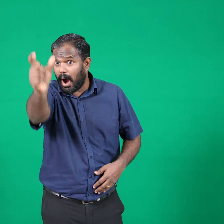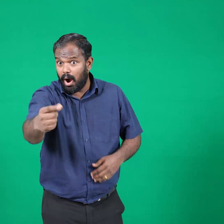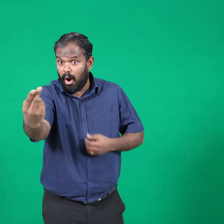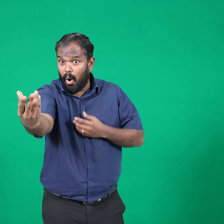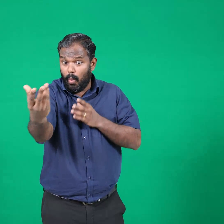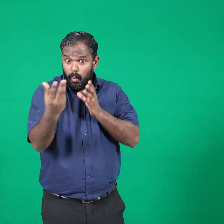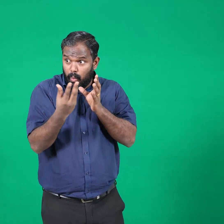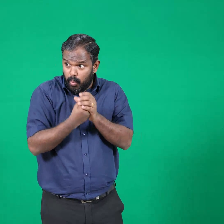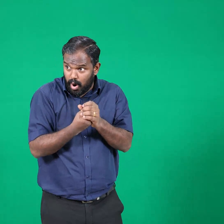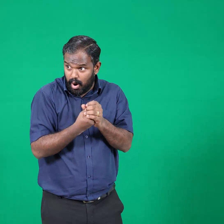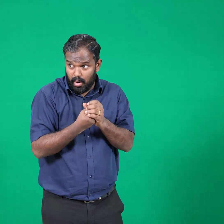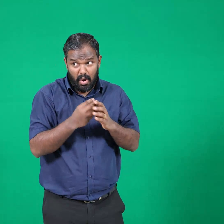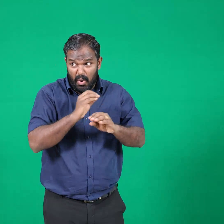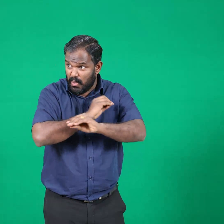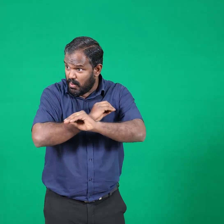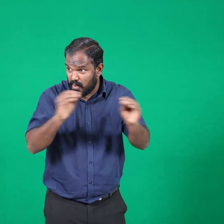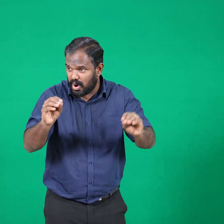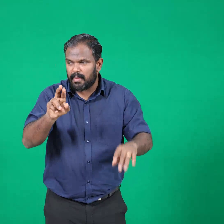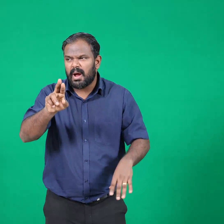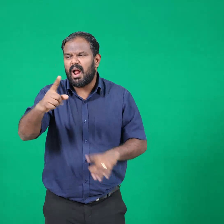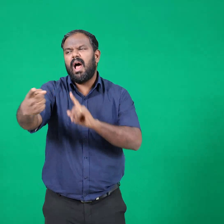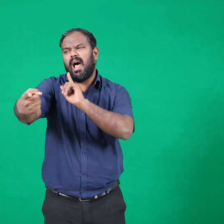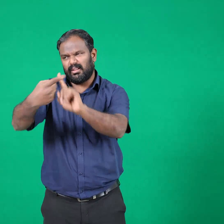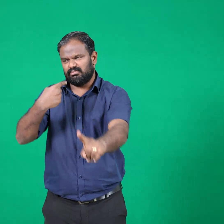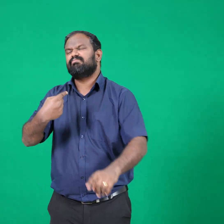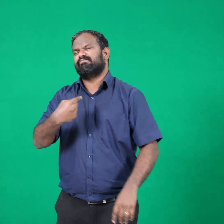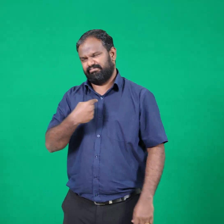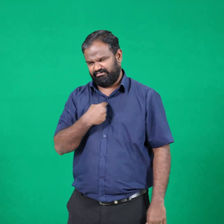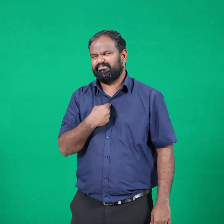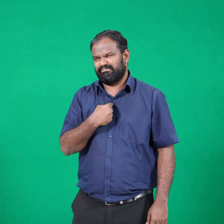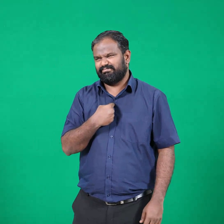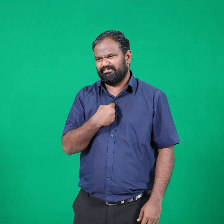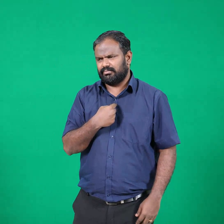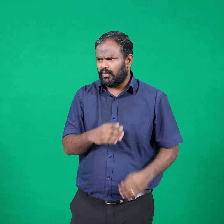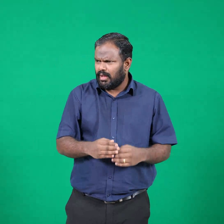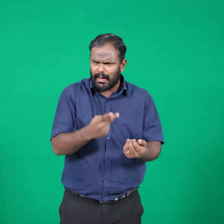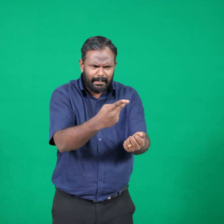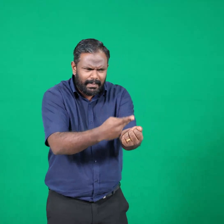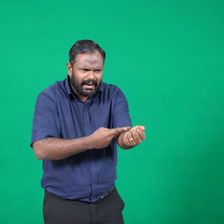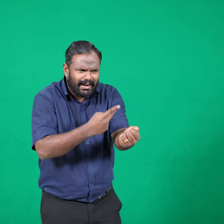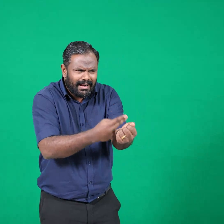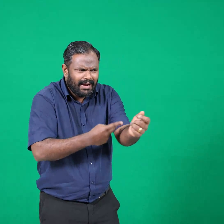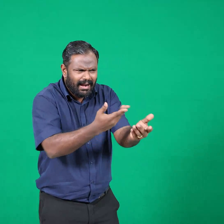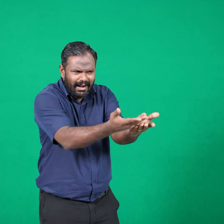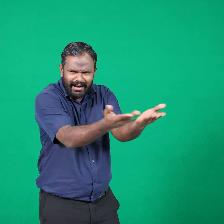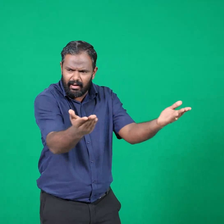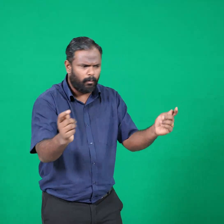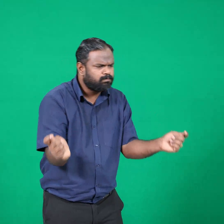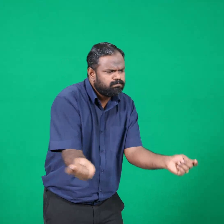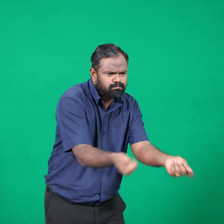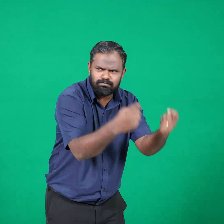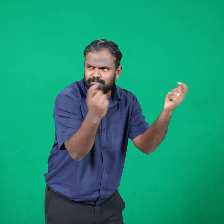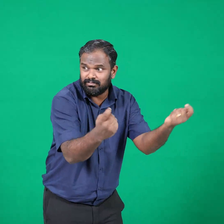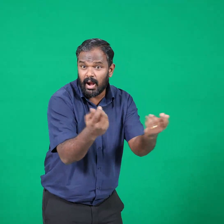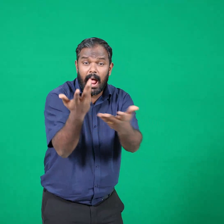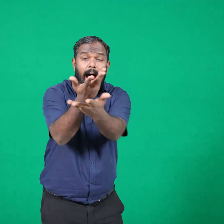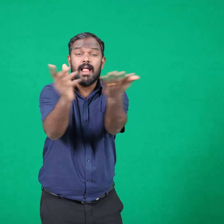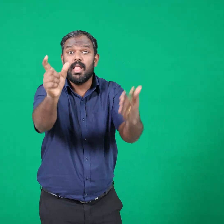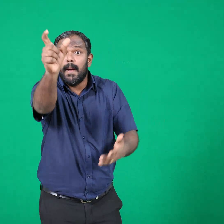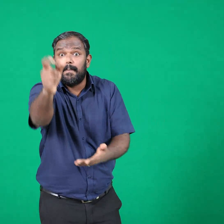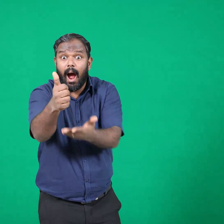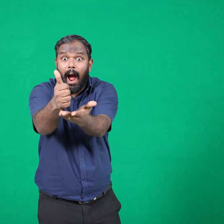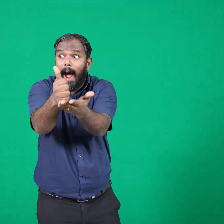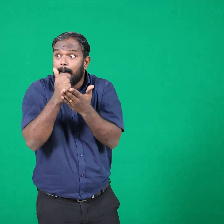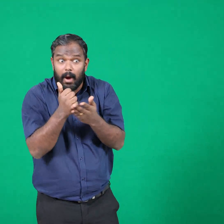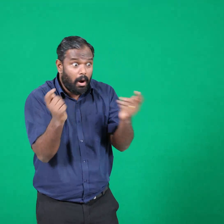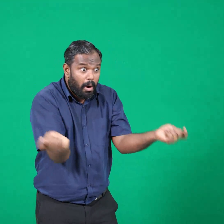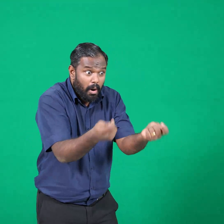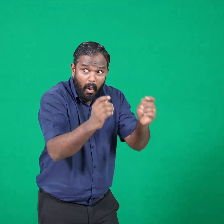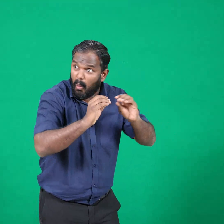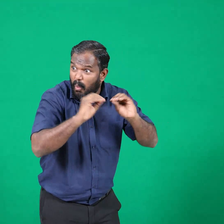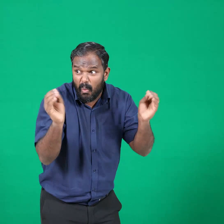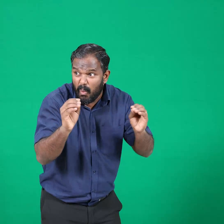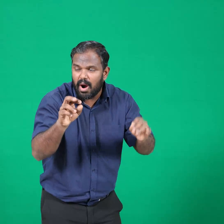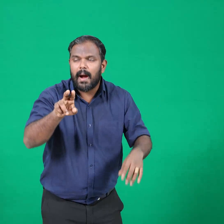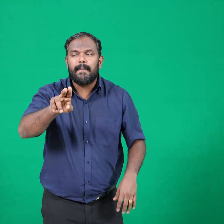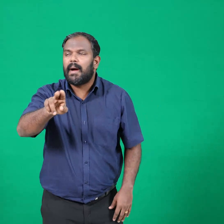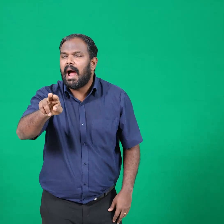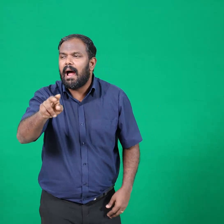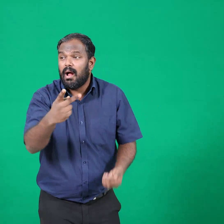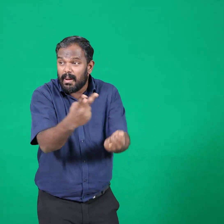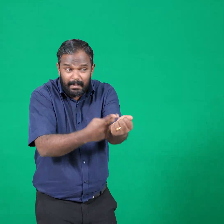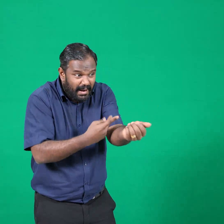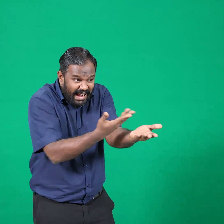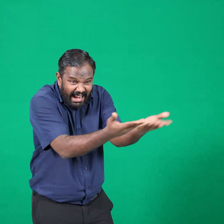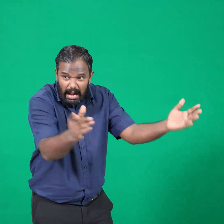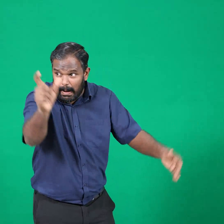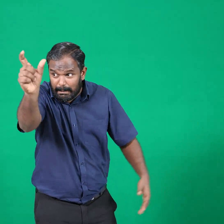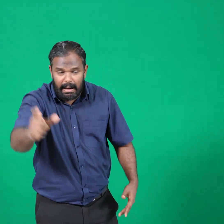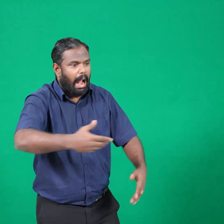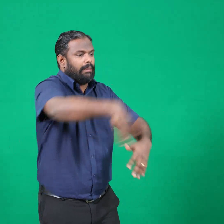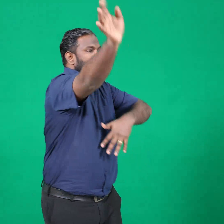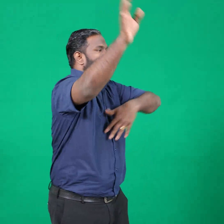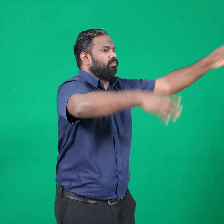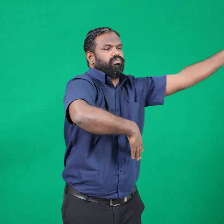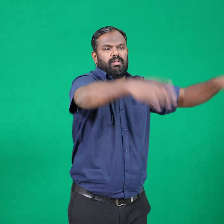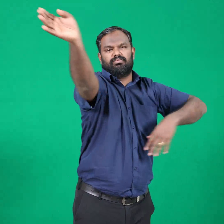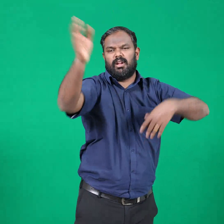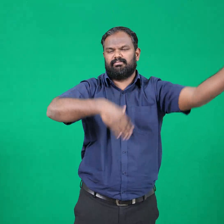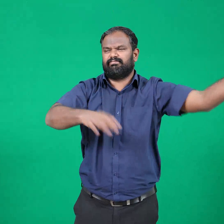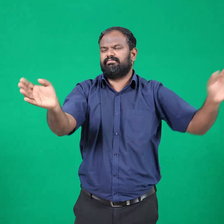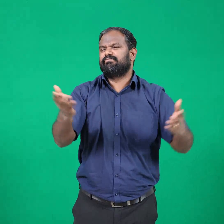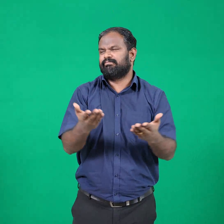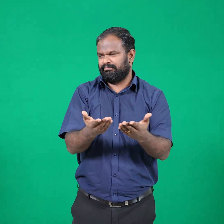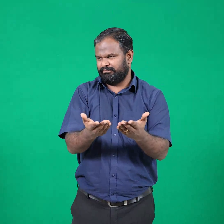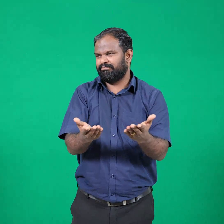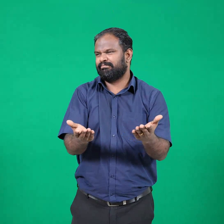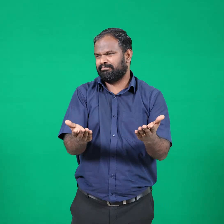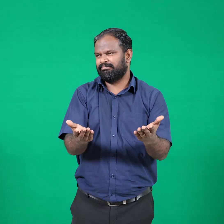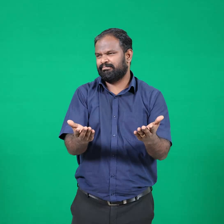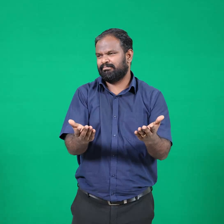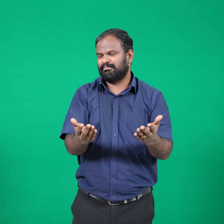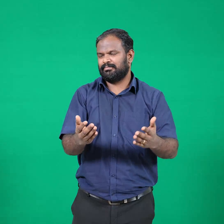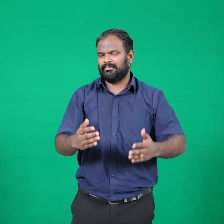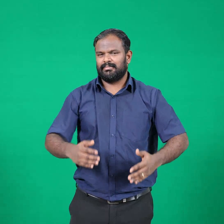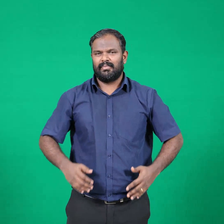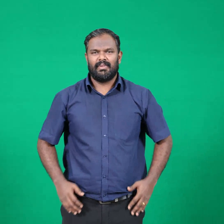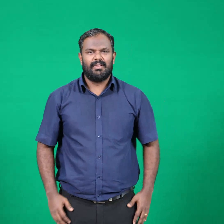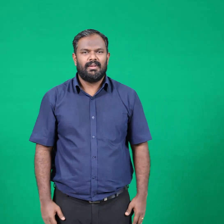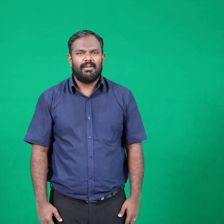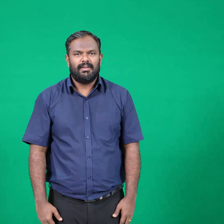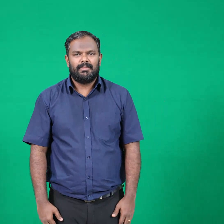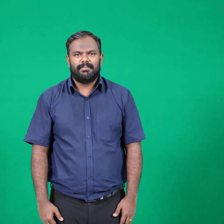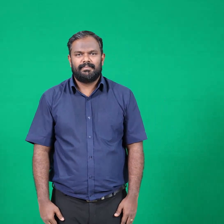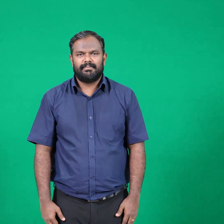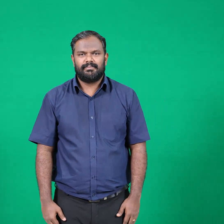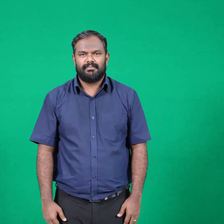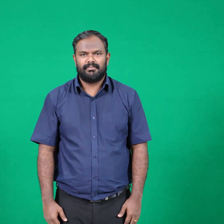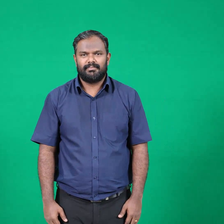He who is not with Me is against Me, and he who does not gather with Me scatters.